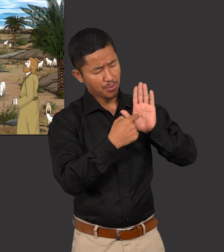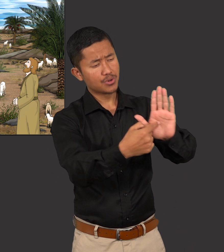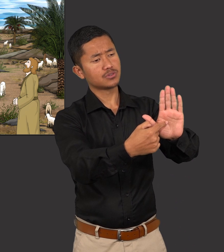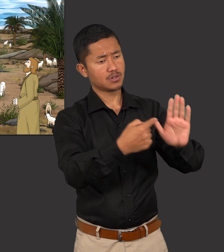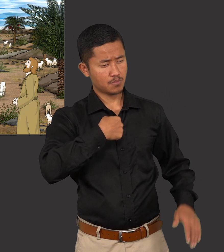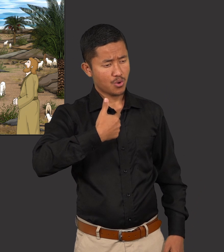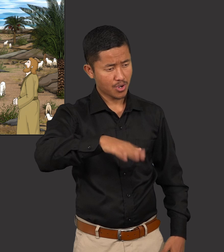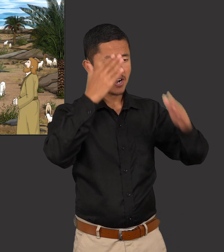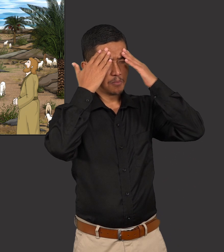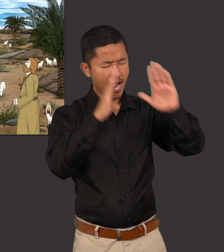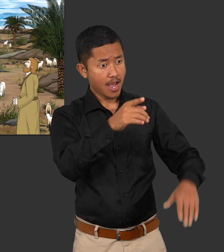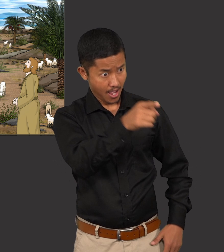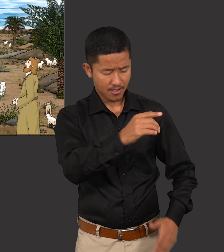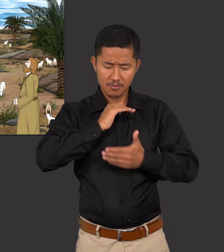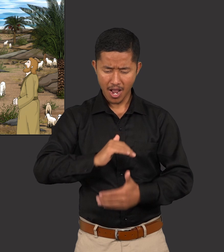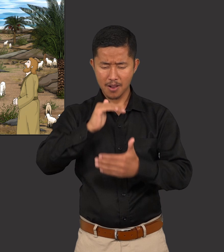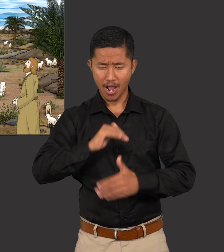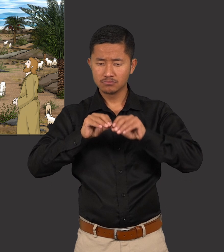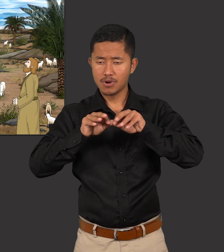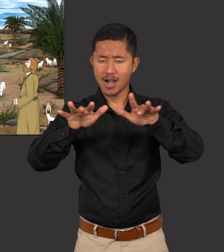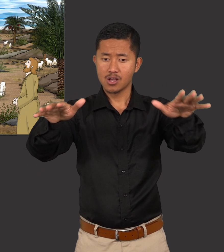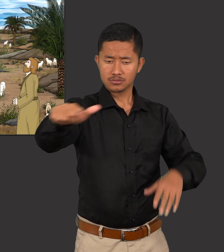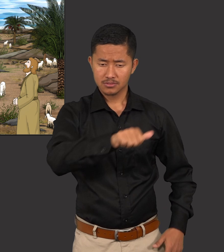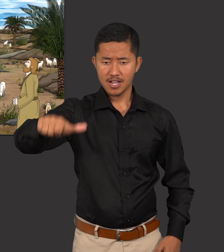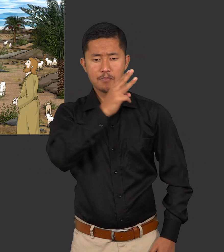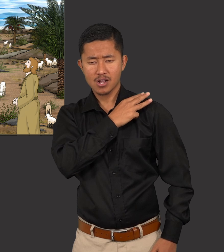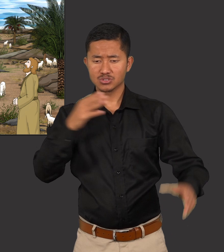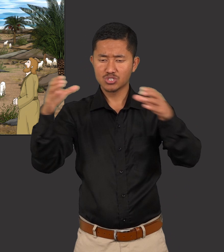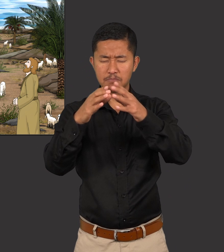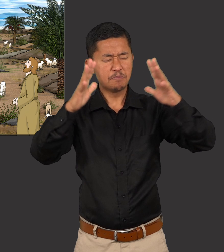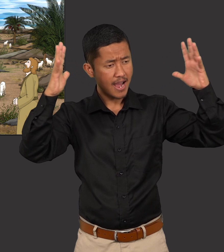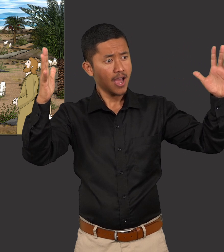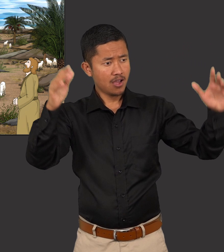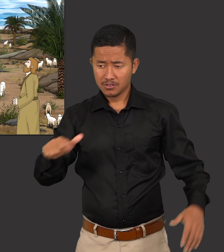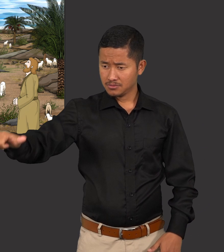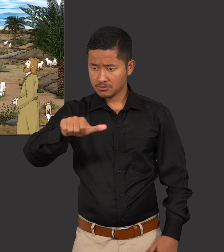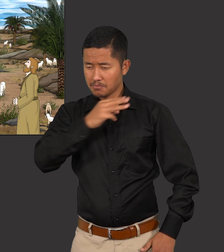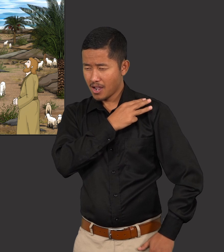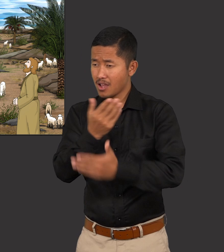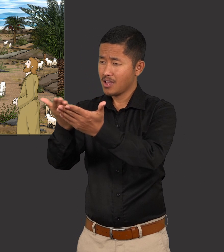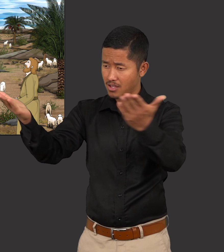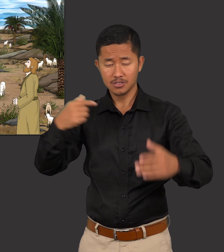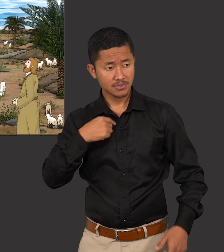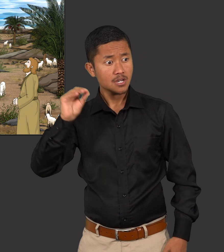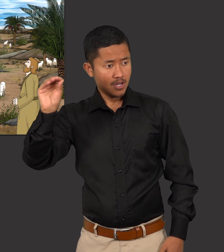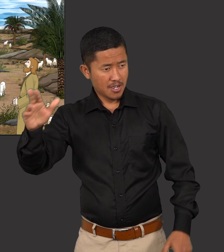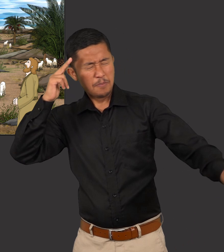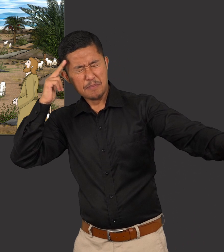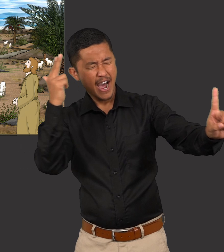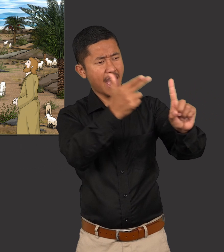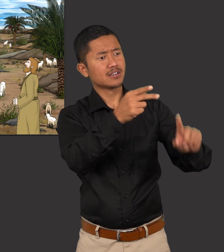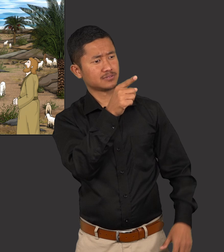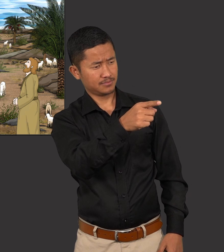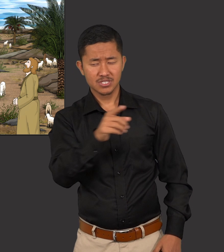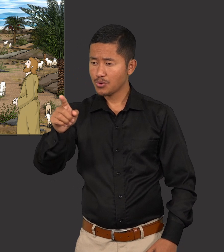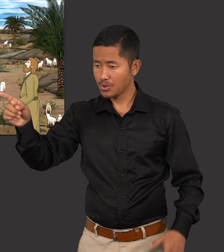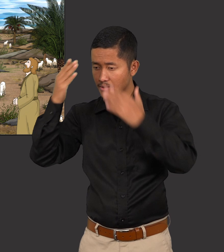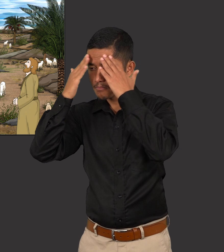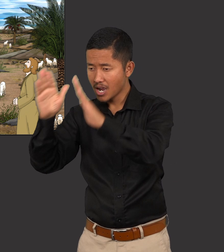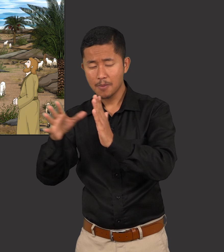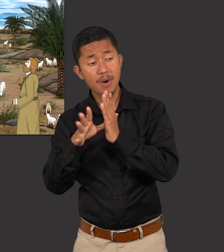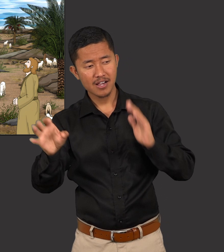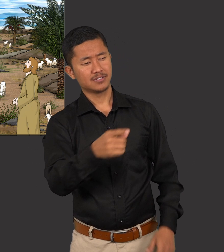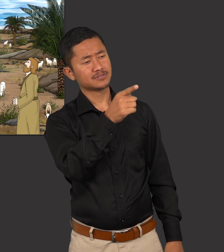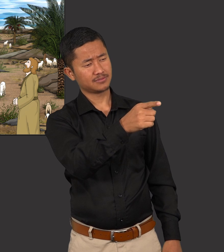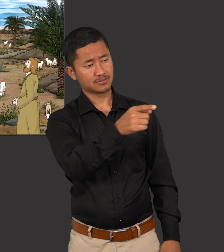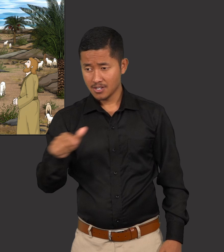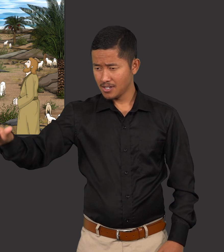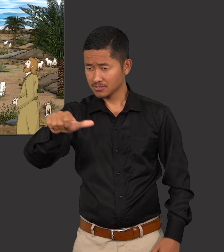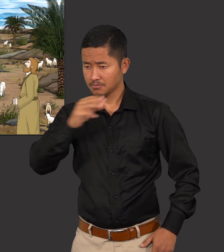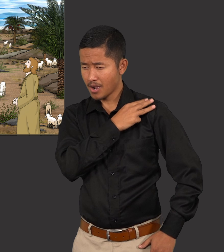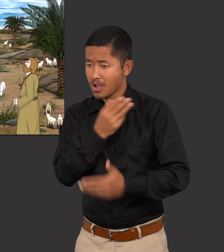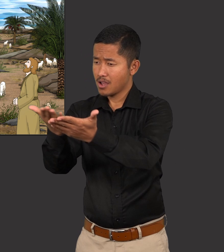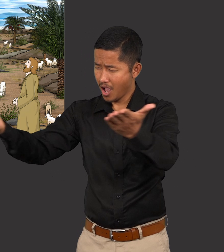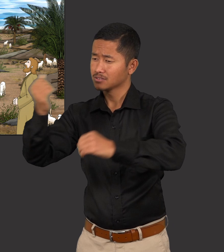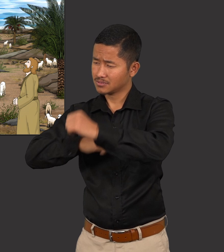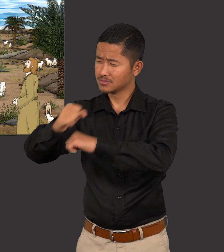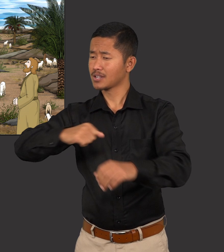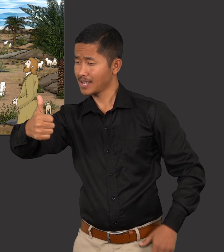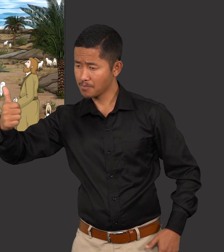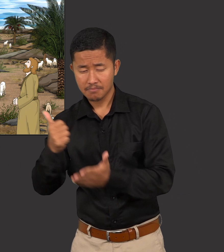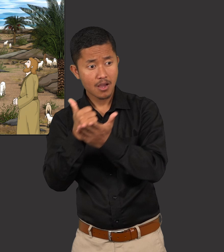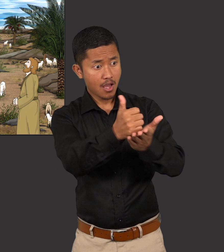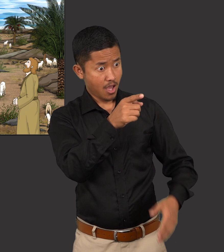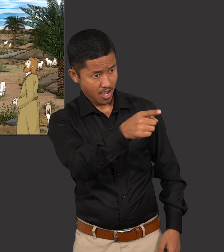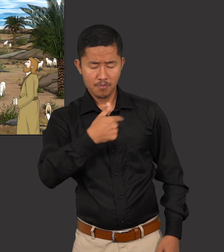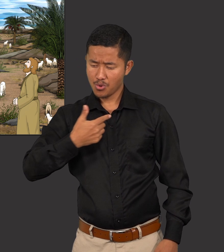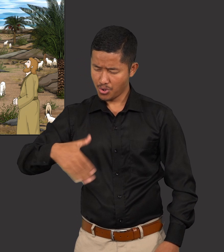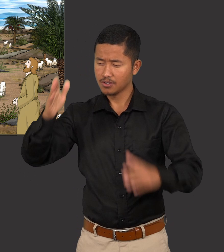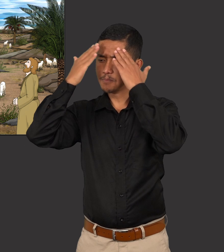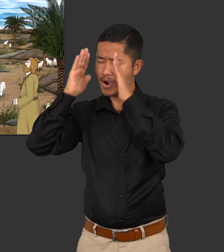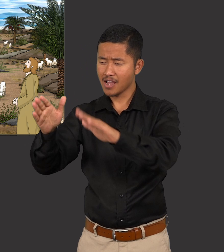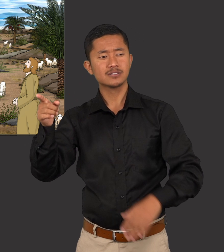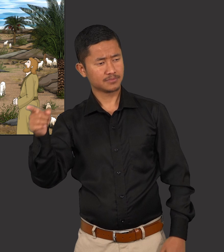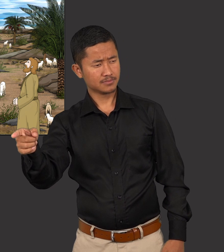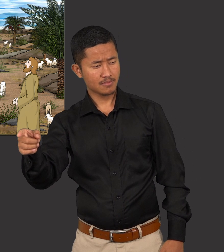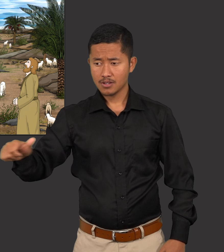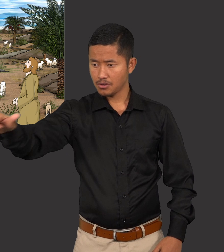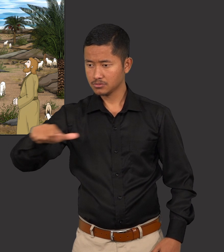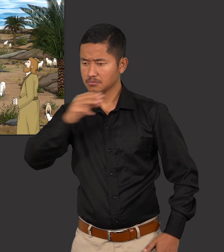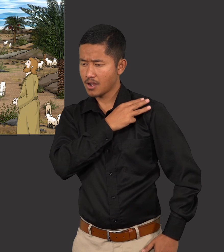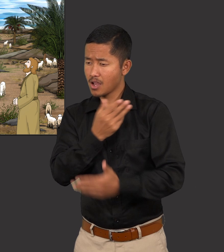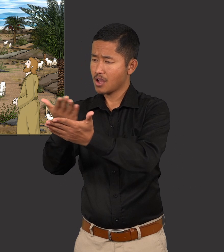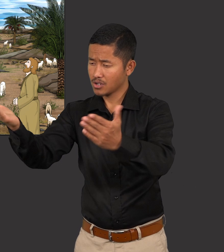I will make you into a great nation, and I will bless you; I will make your name great, so that you will be a blessing.